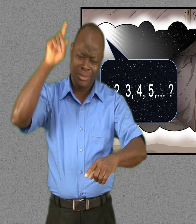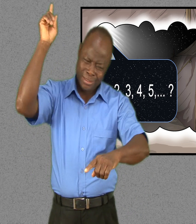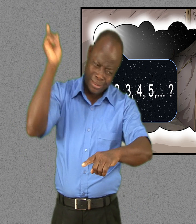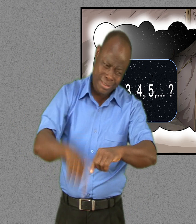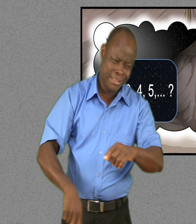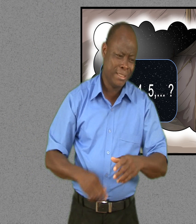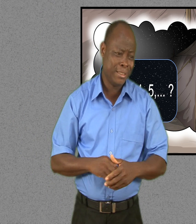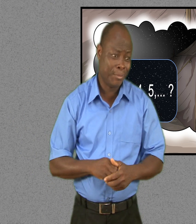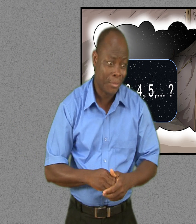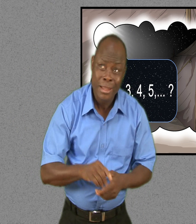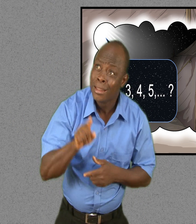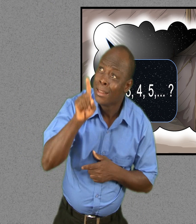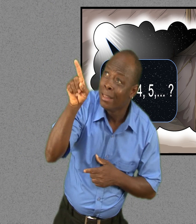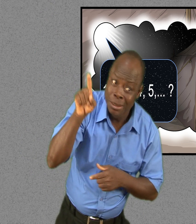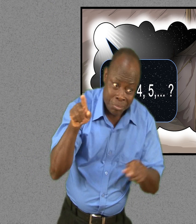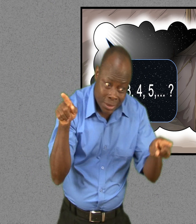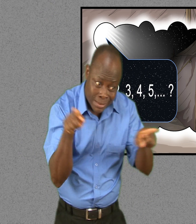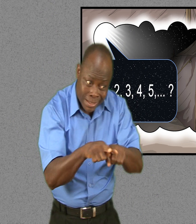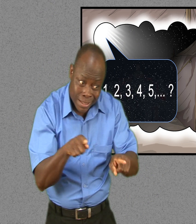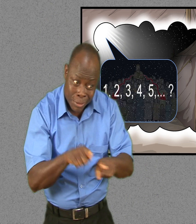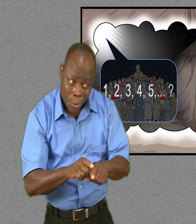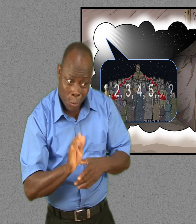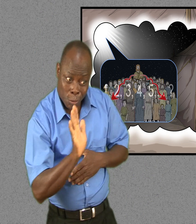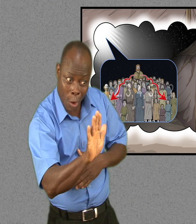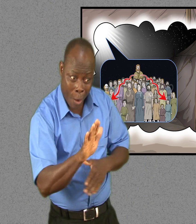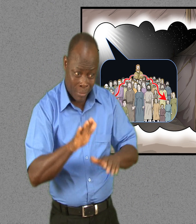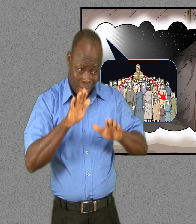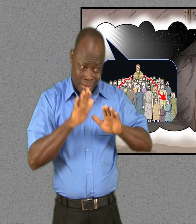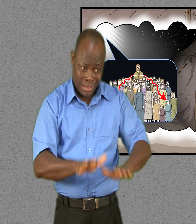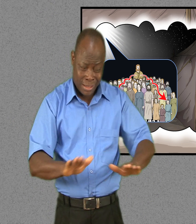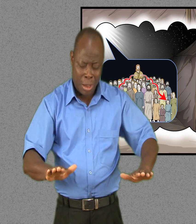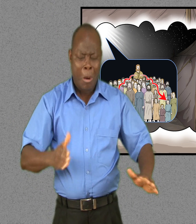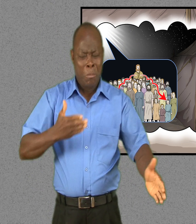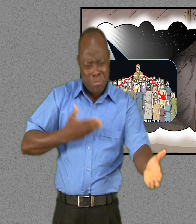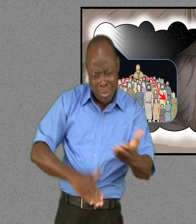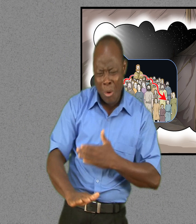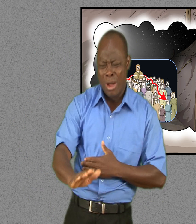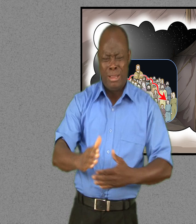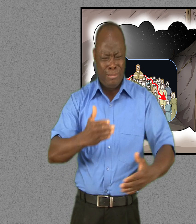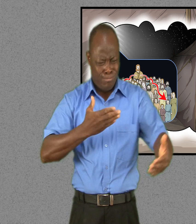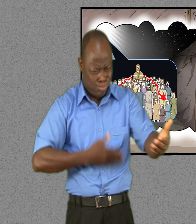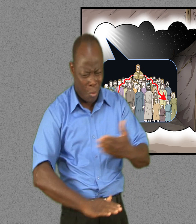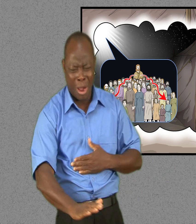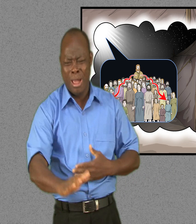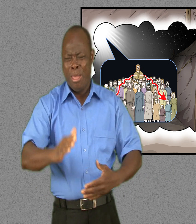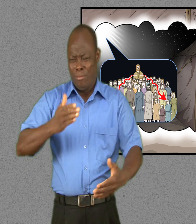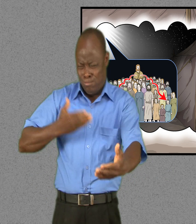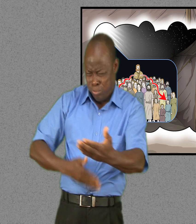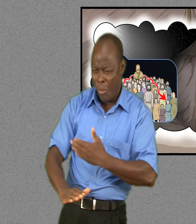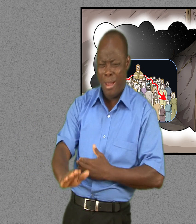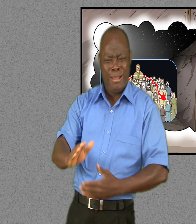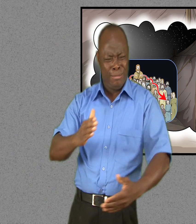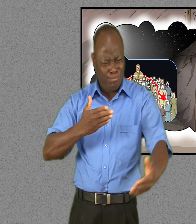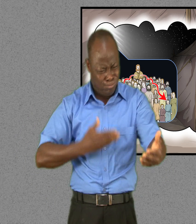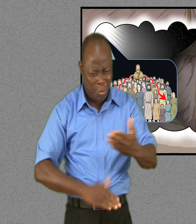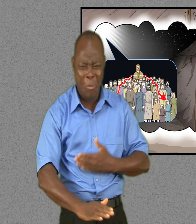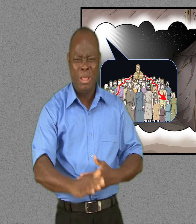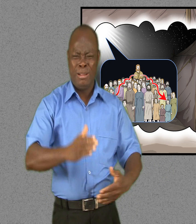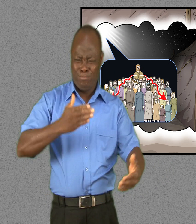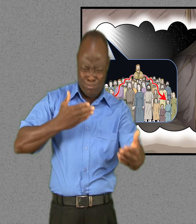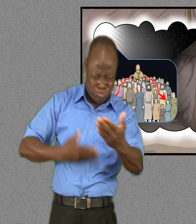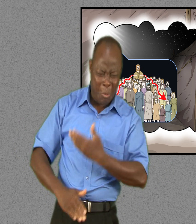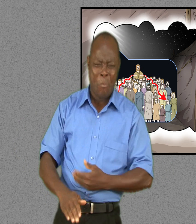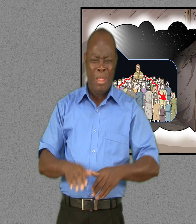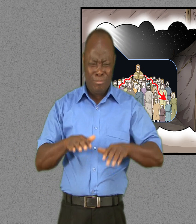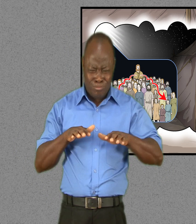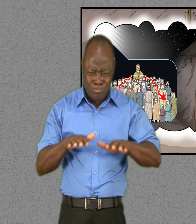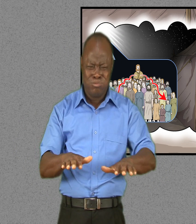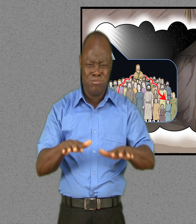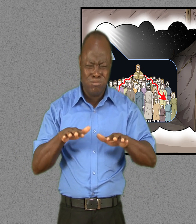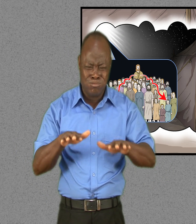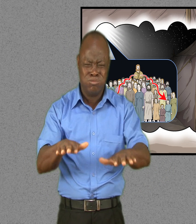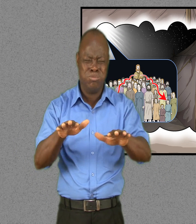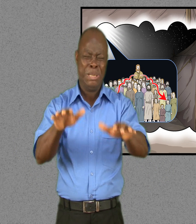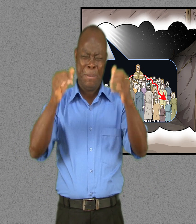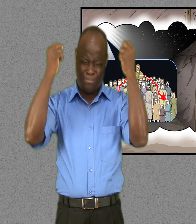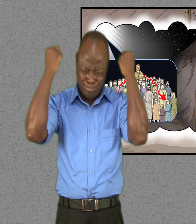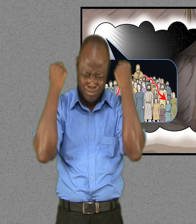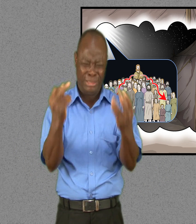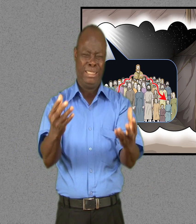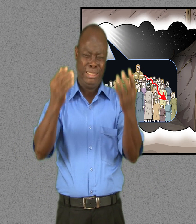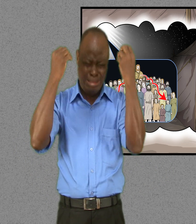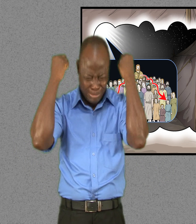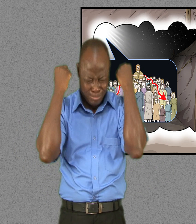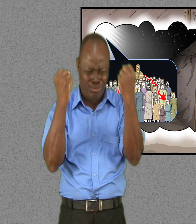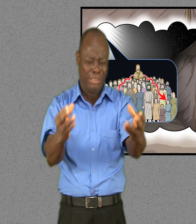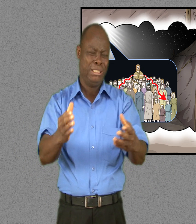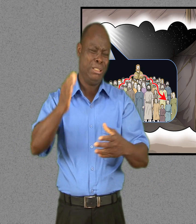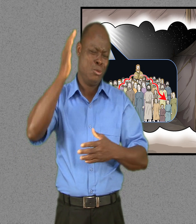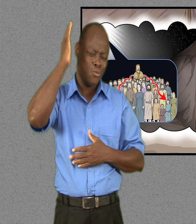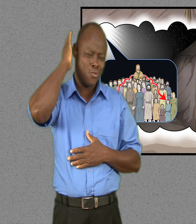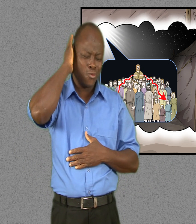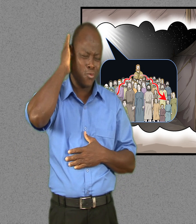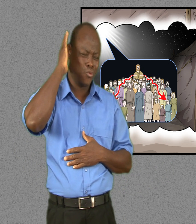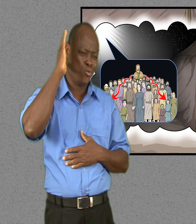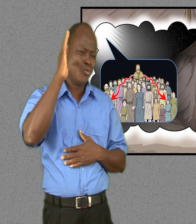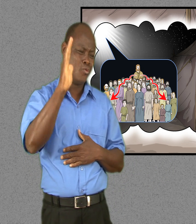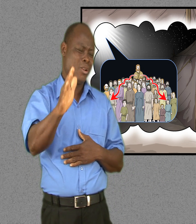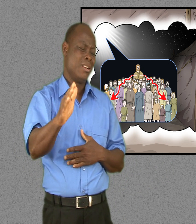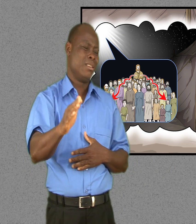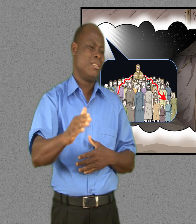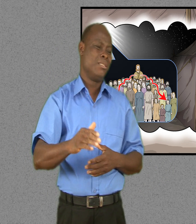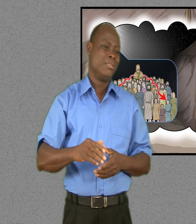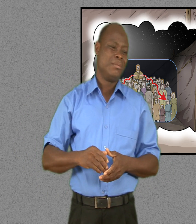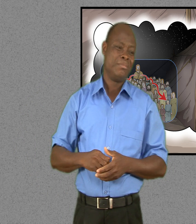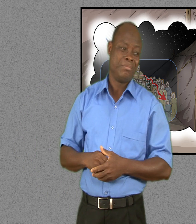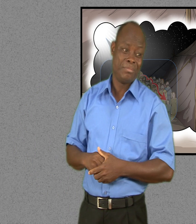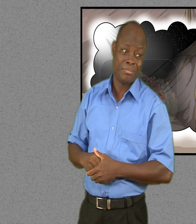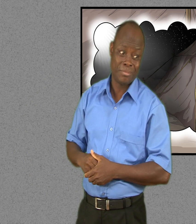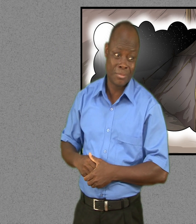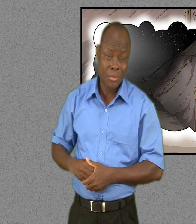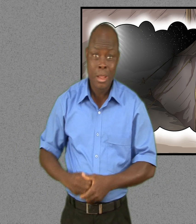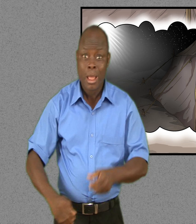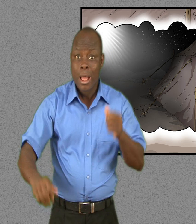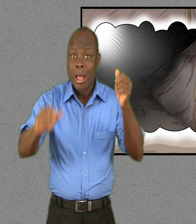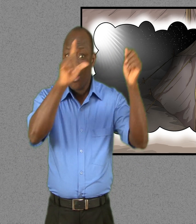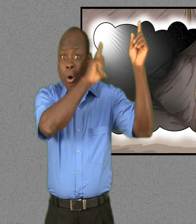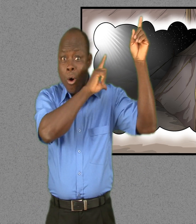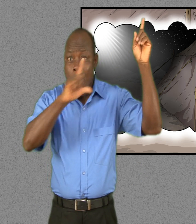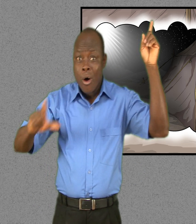Then He told him, “So shall your offspring be.”